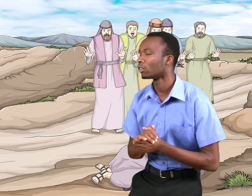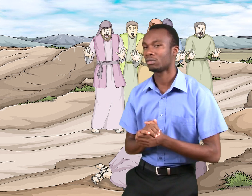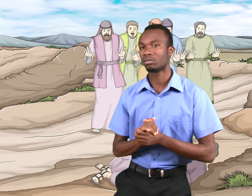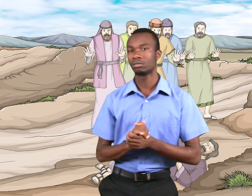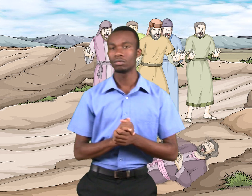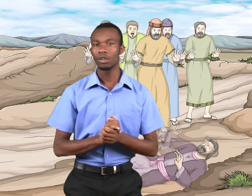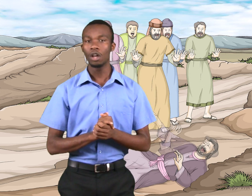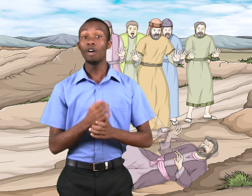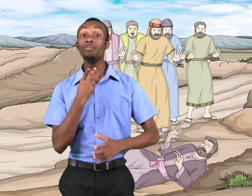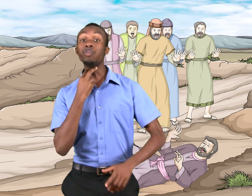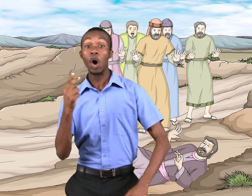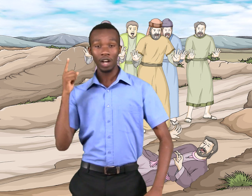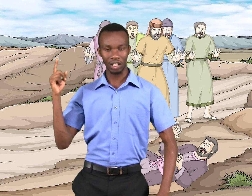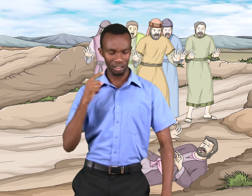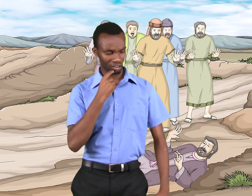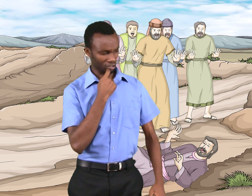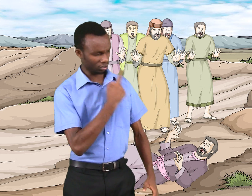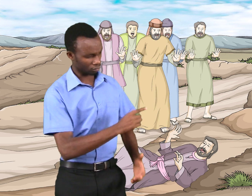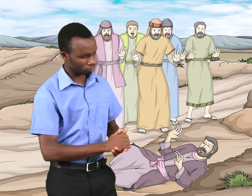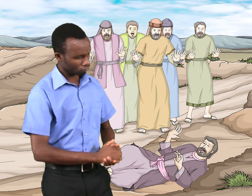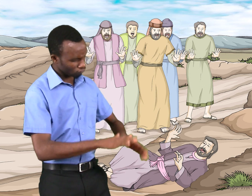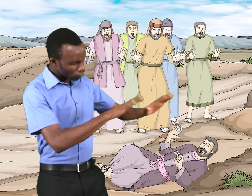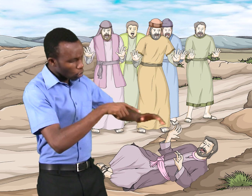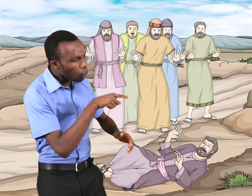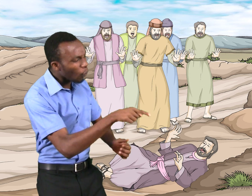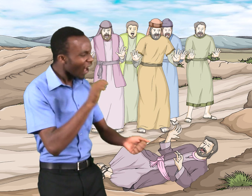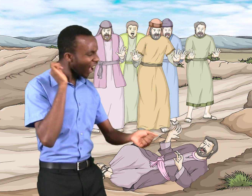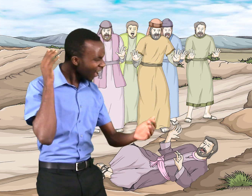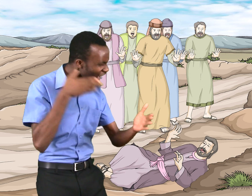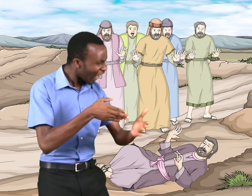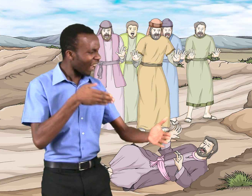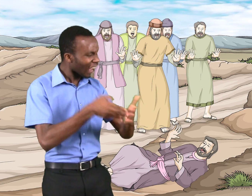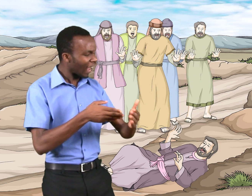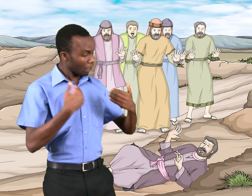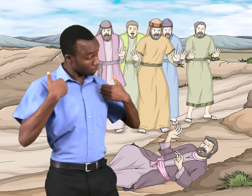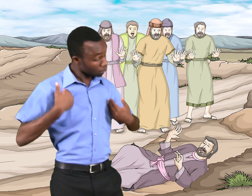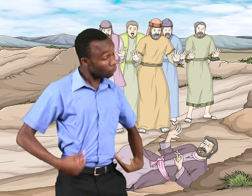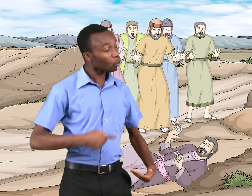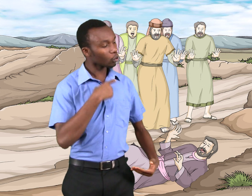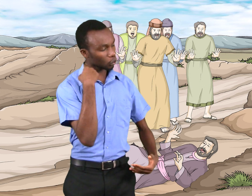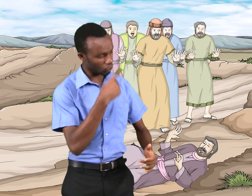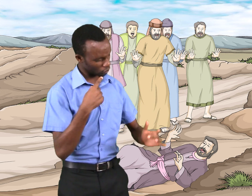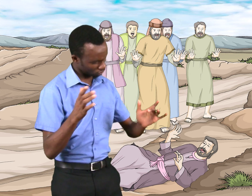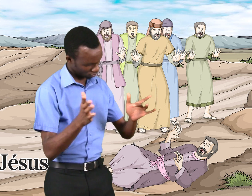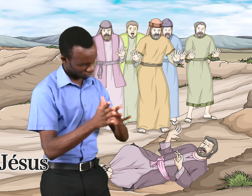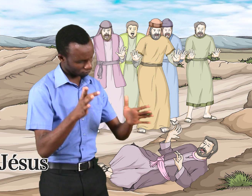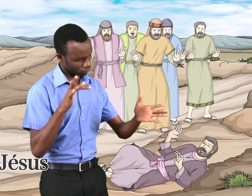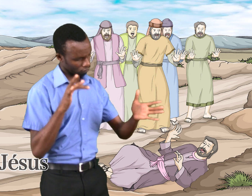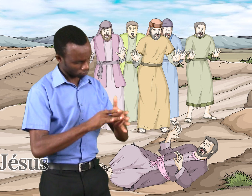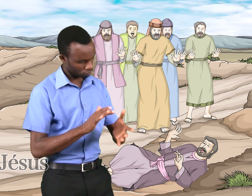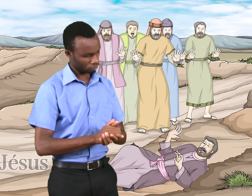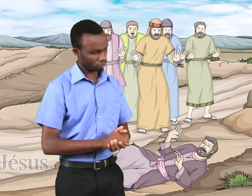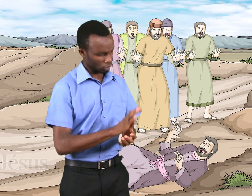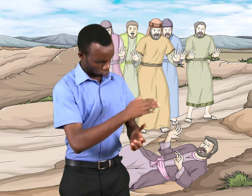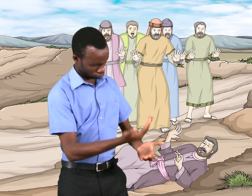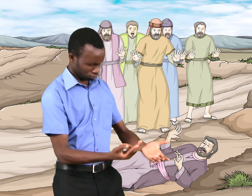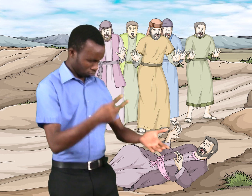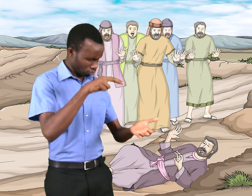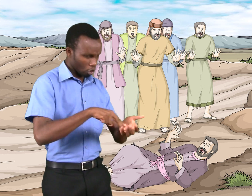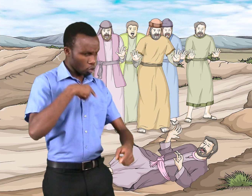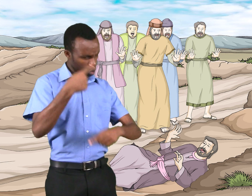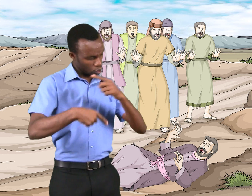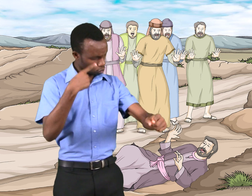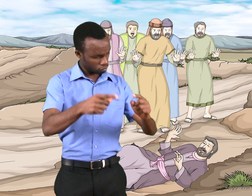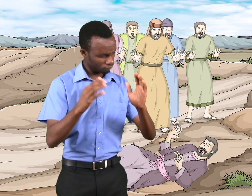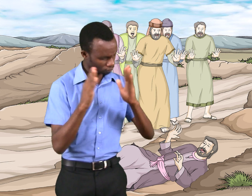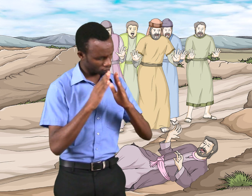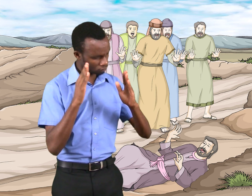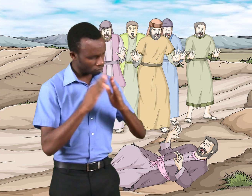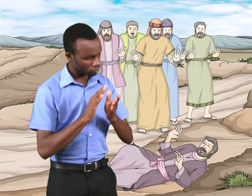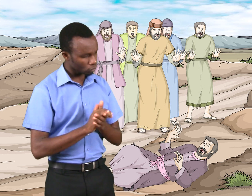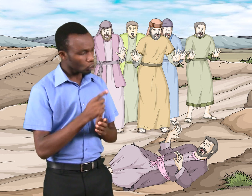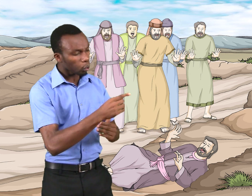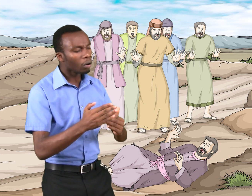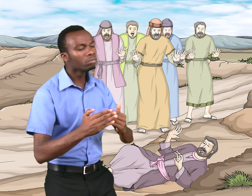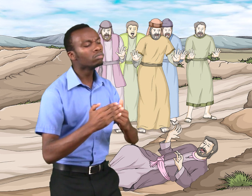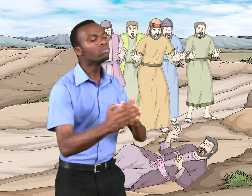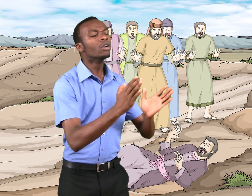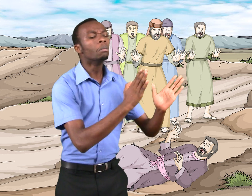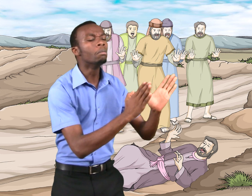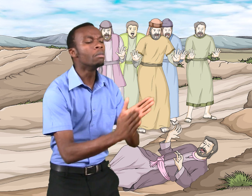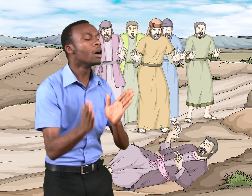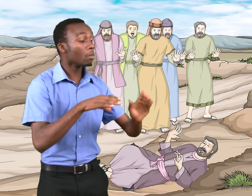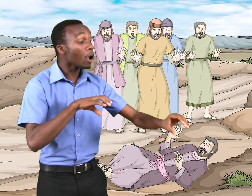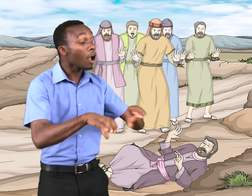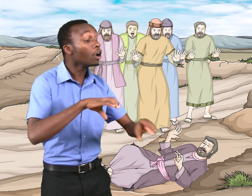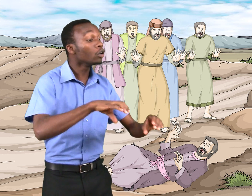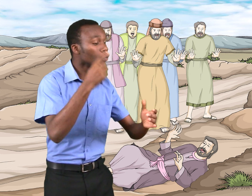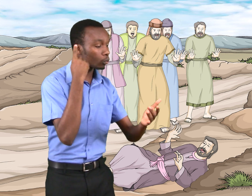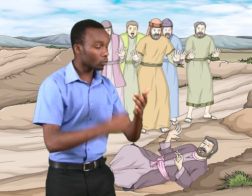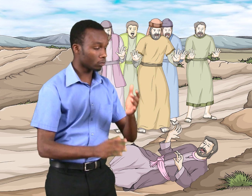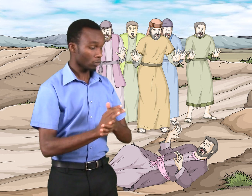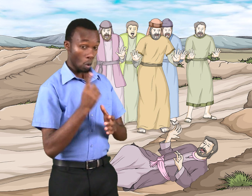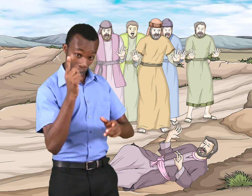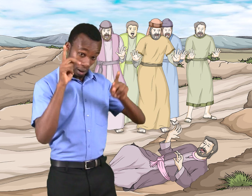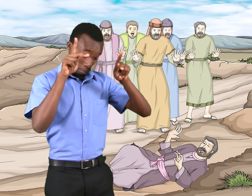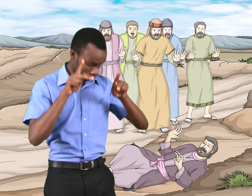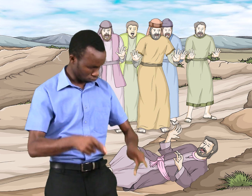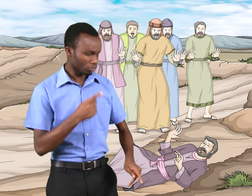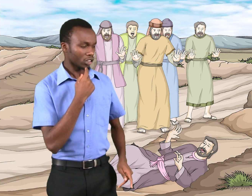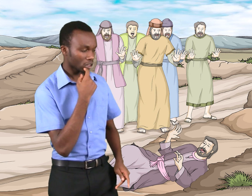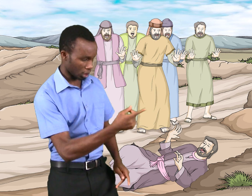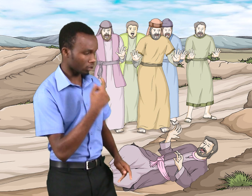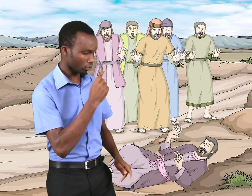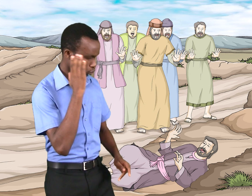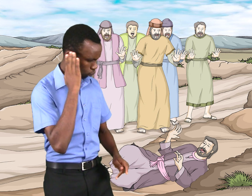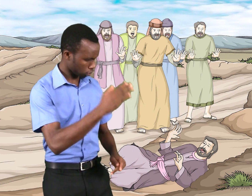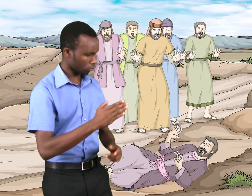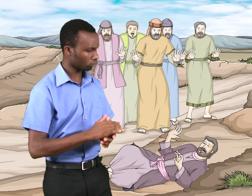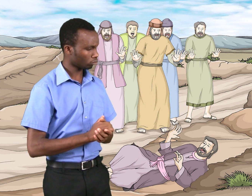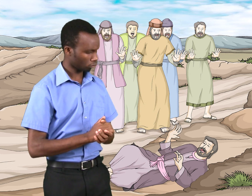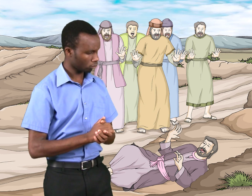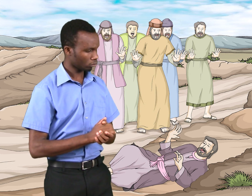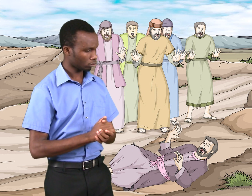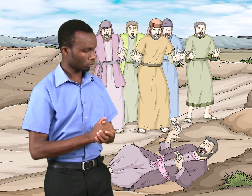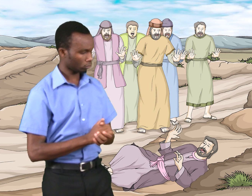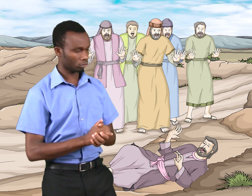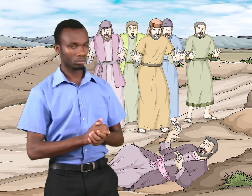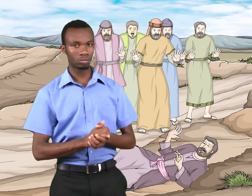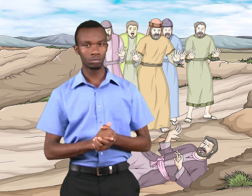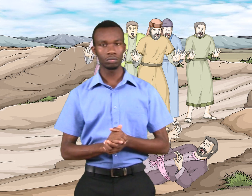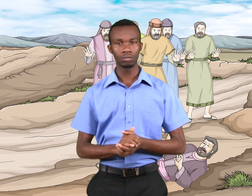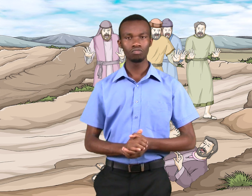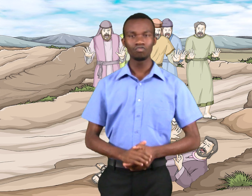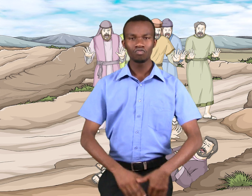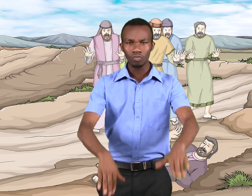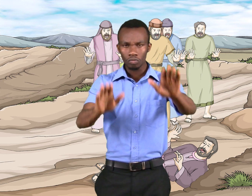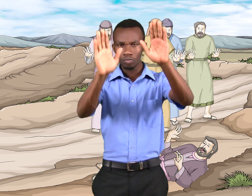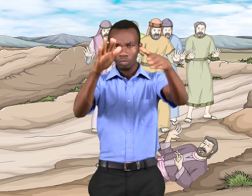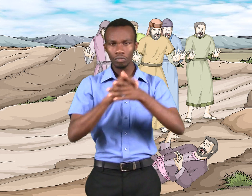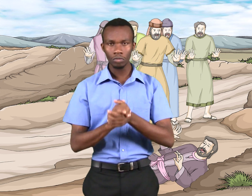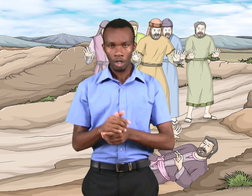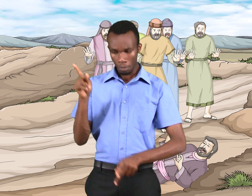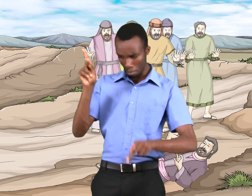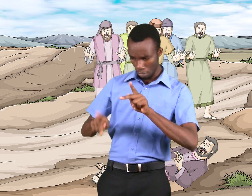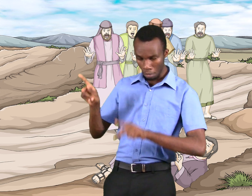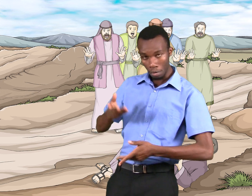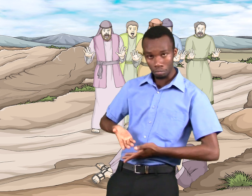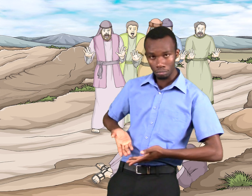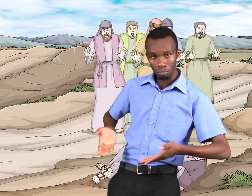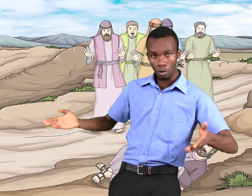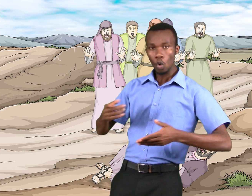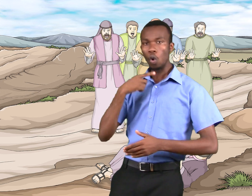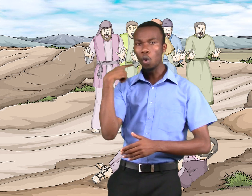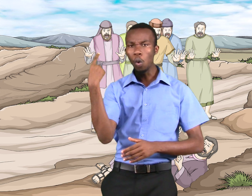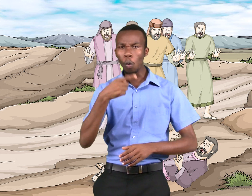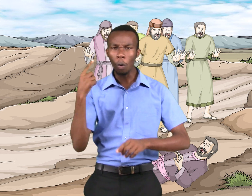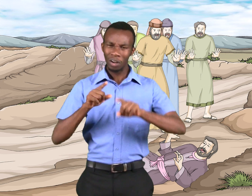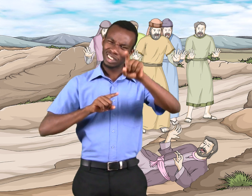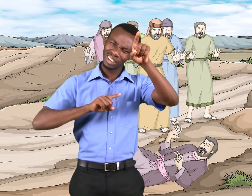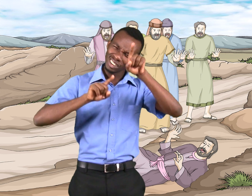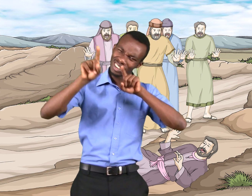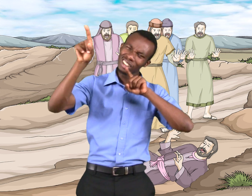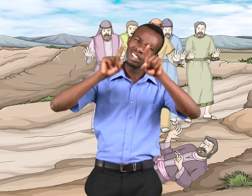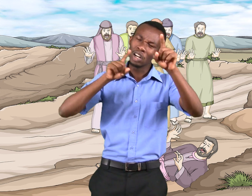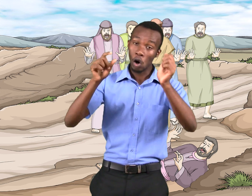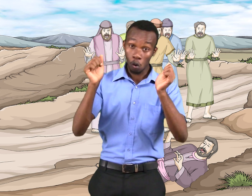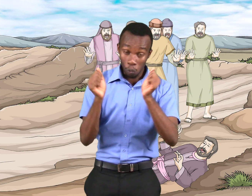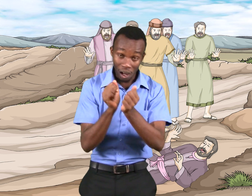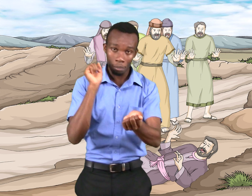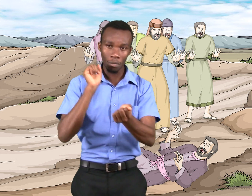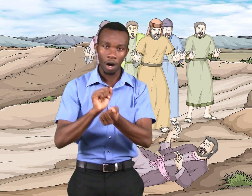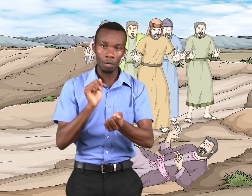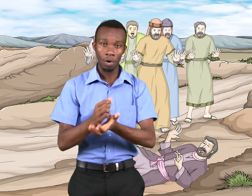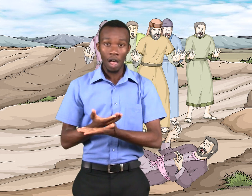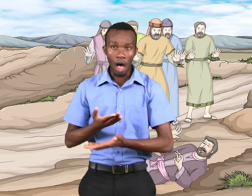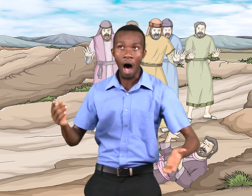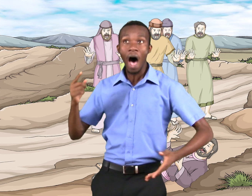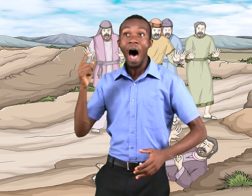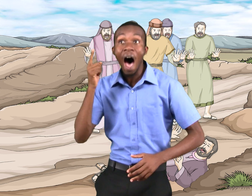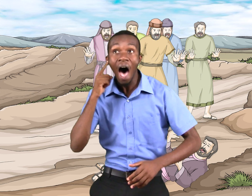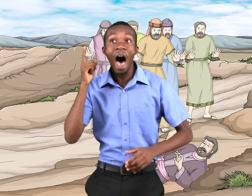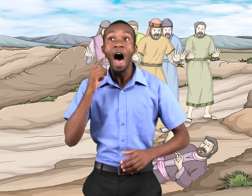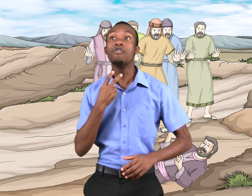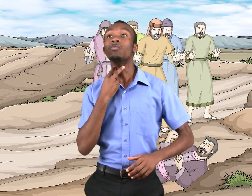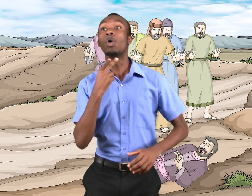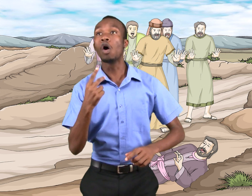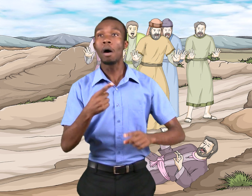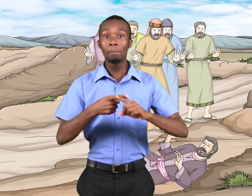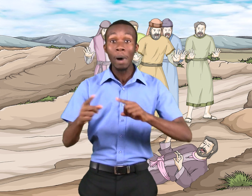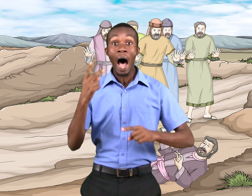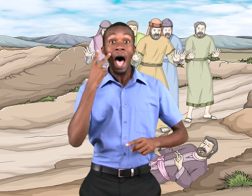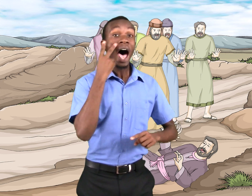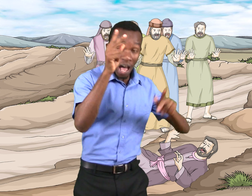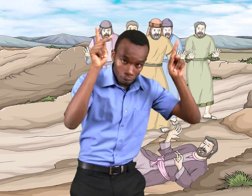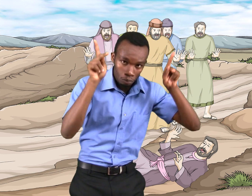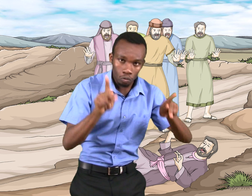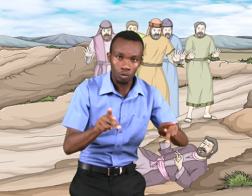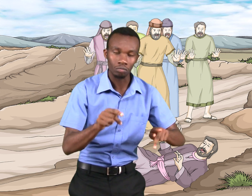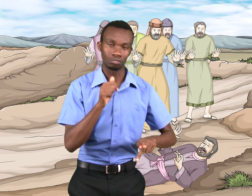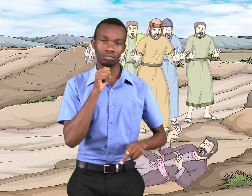“I am Jesus, whom you are persecuting,” He replied. “Now get up and go into the city, and you will be told what you must do.”